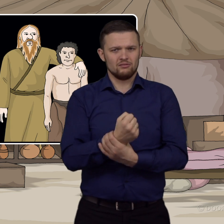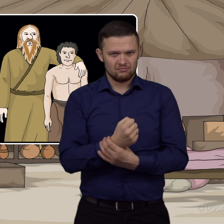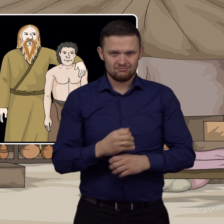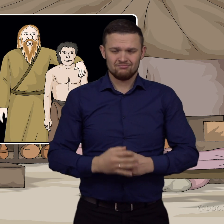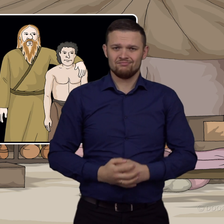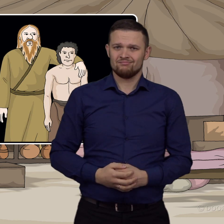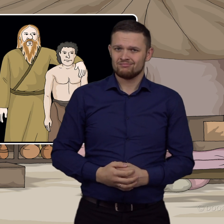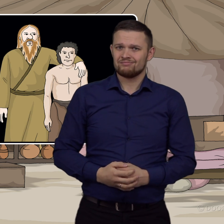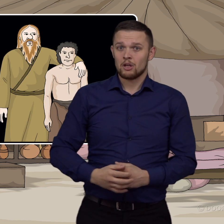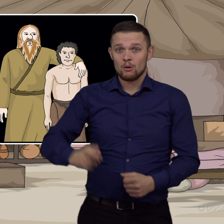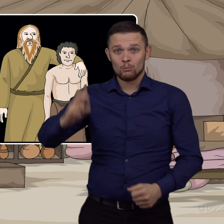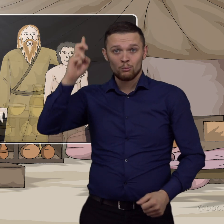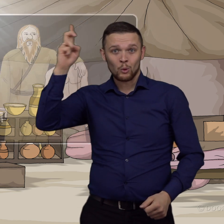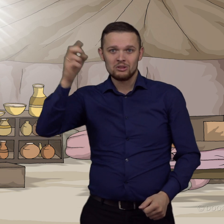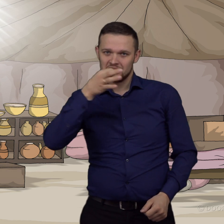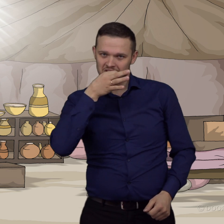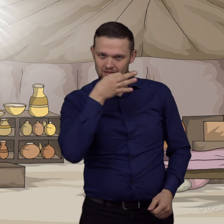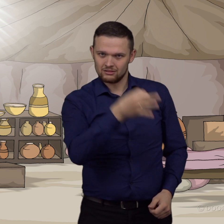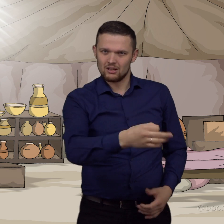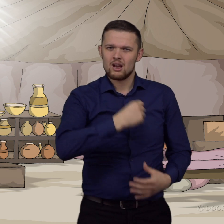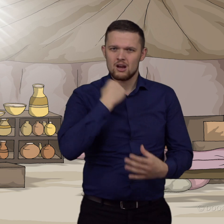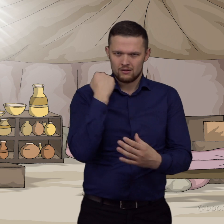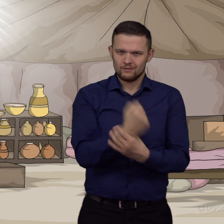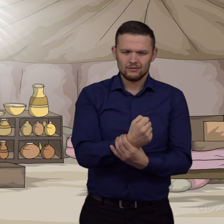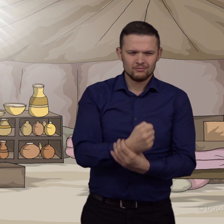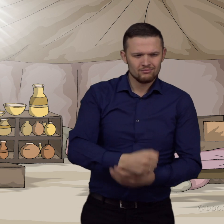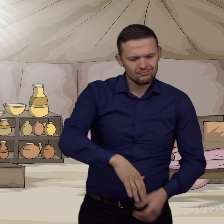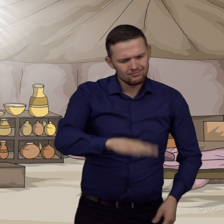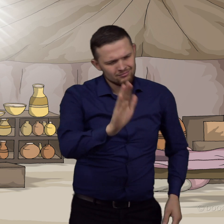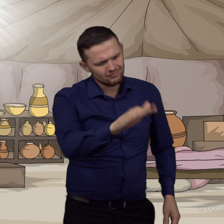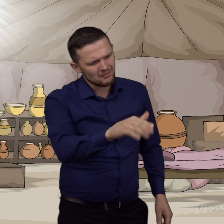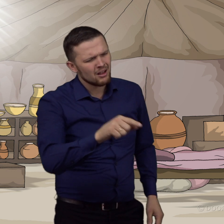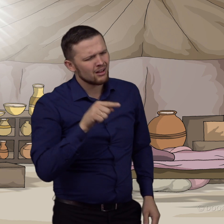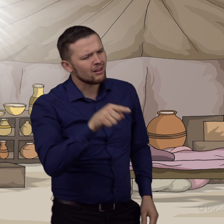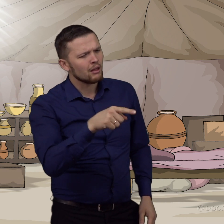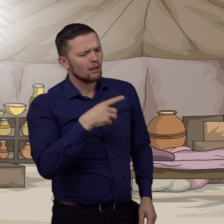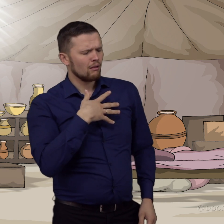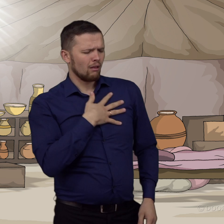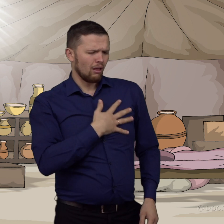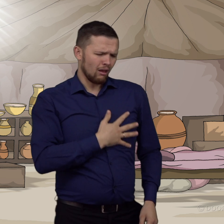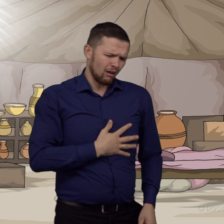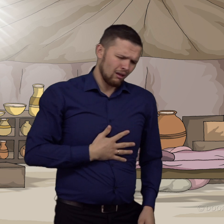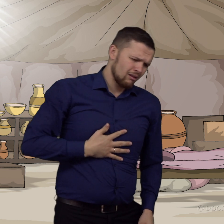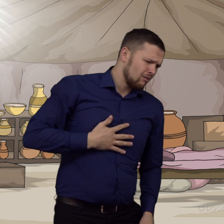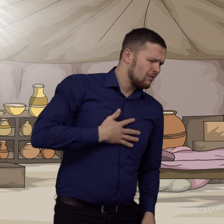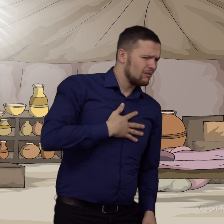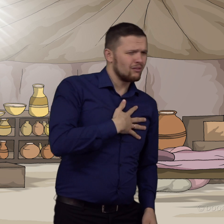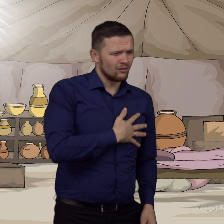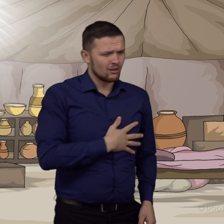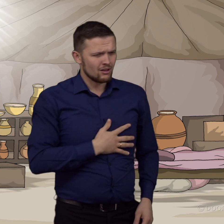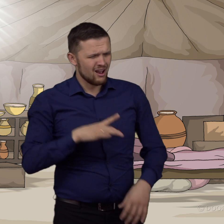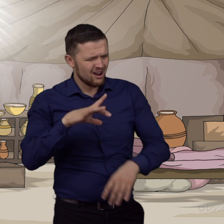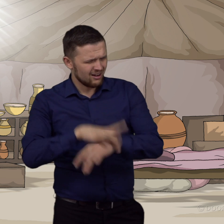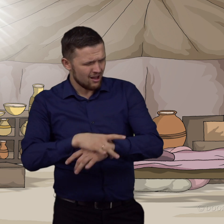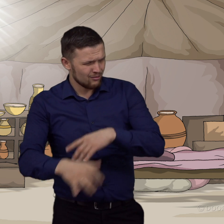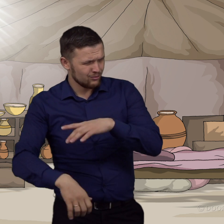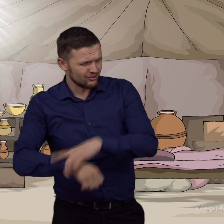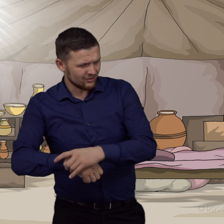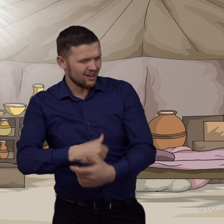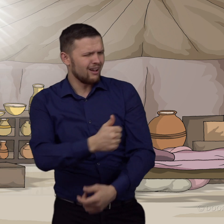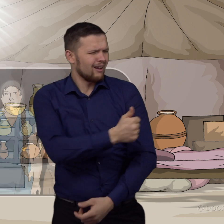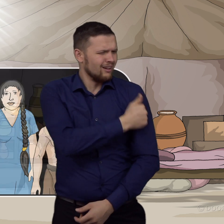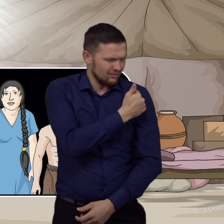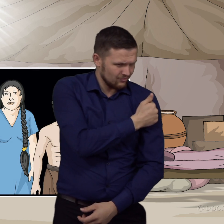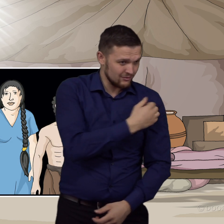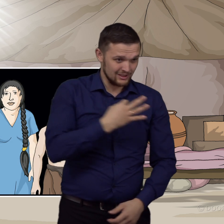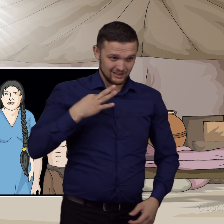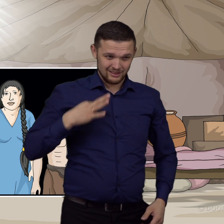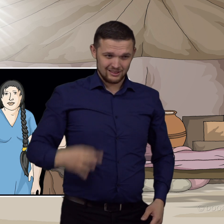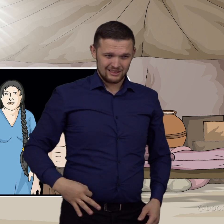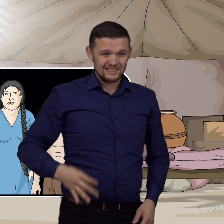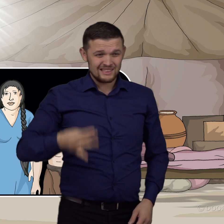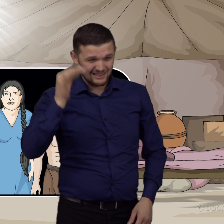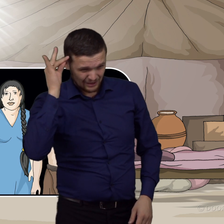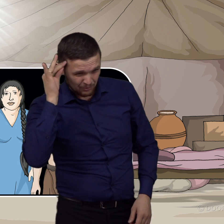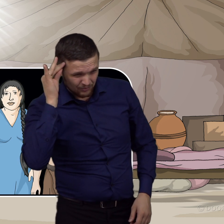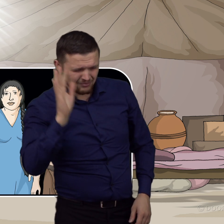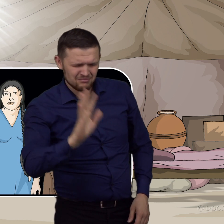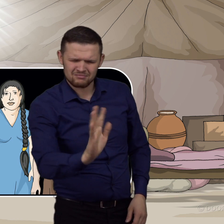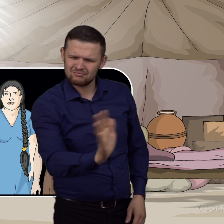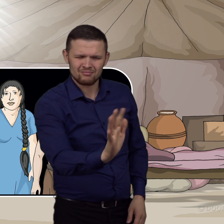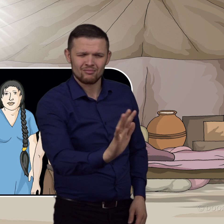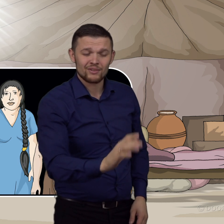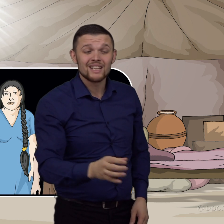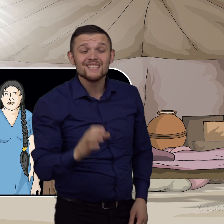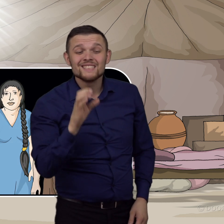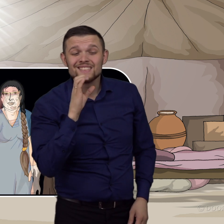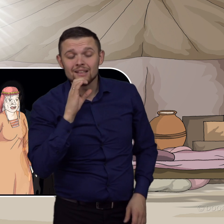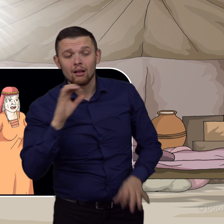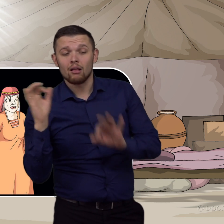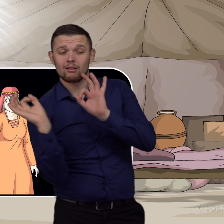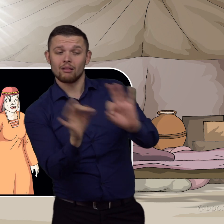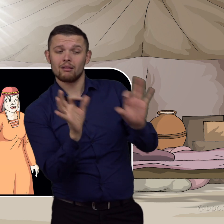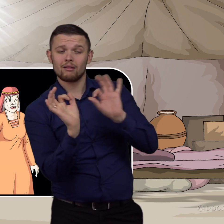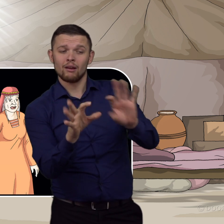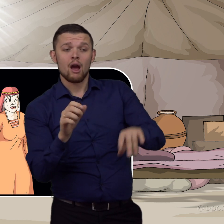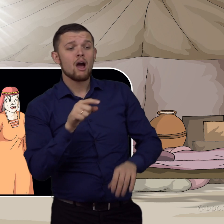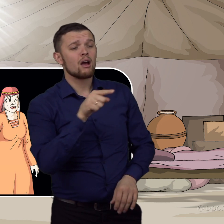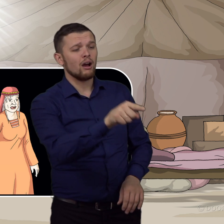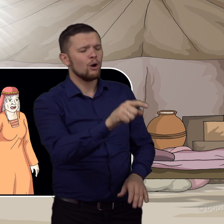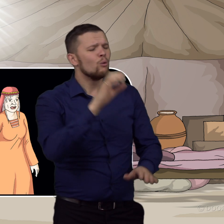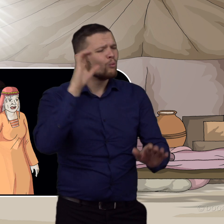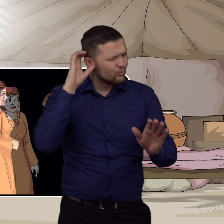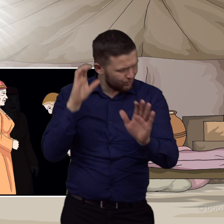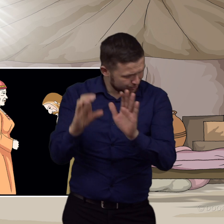But God said to Abraham, “Do not be distressed about the boy and your maidservant.